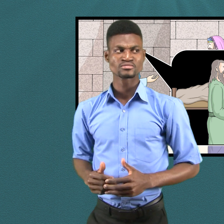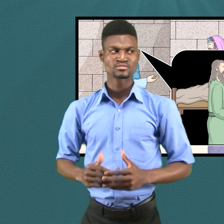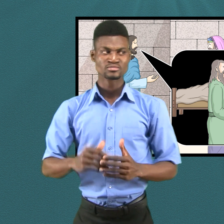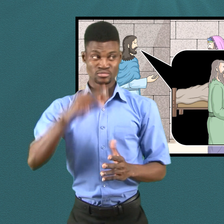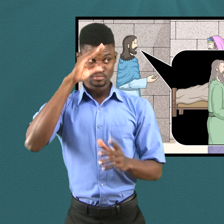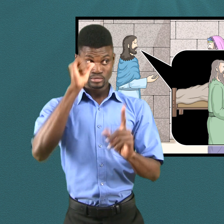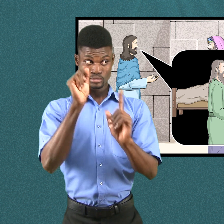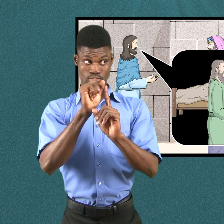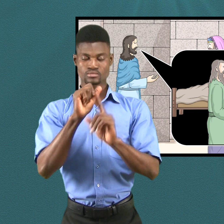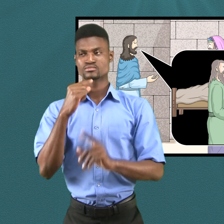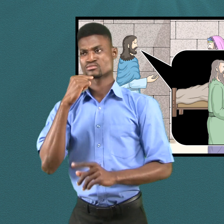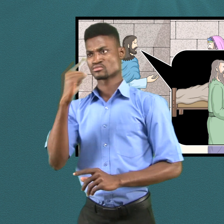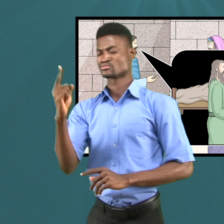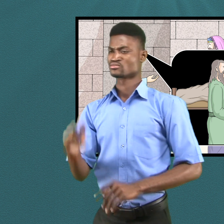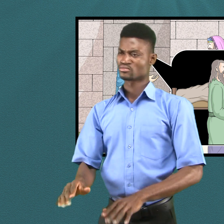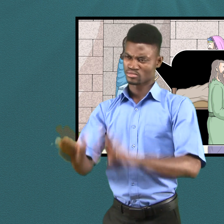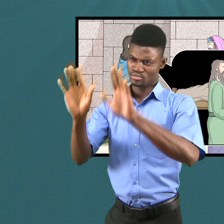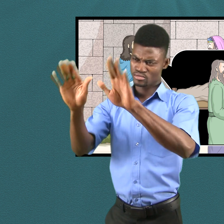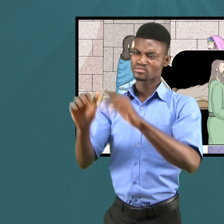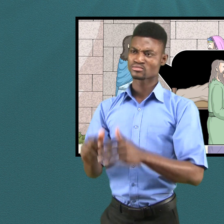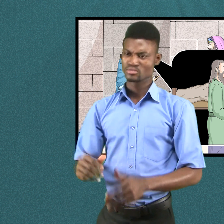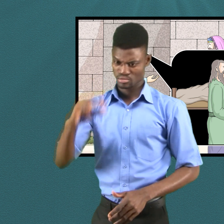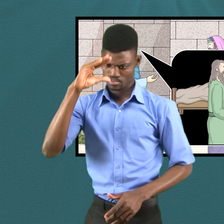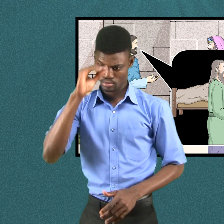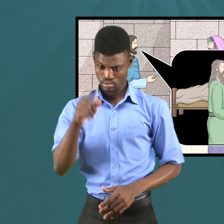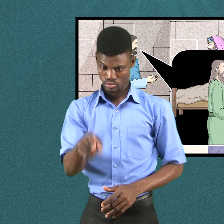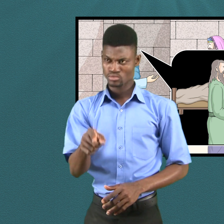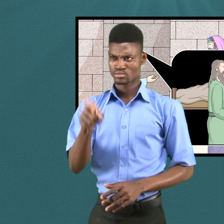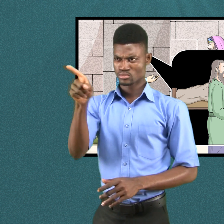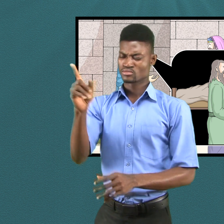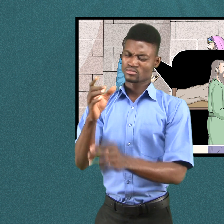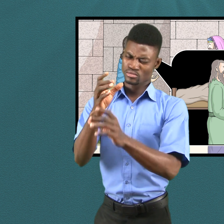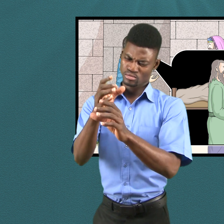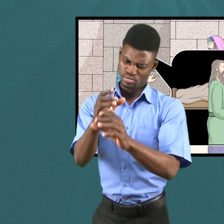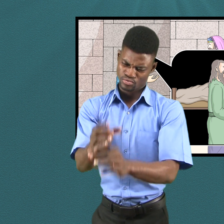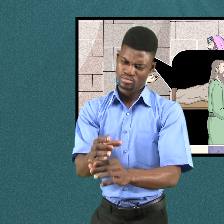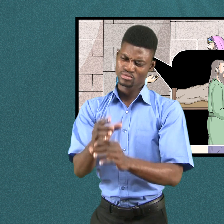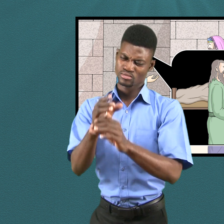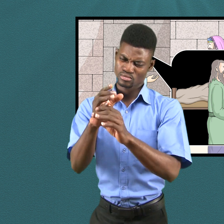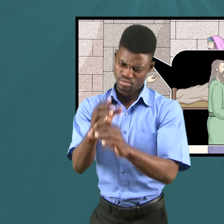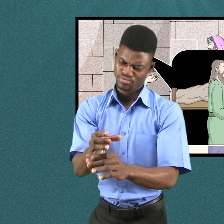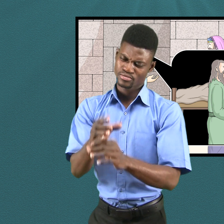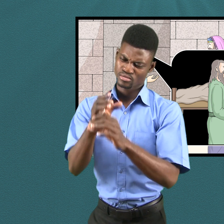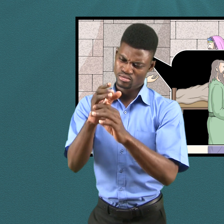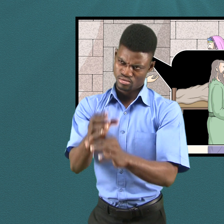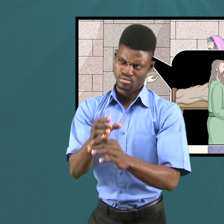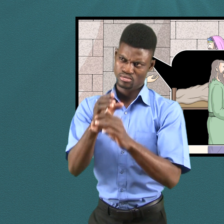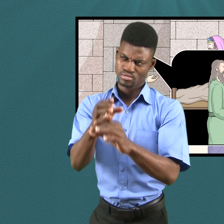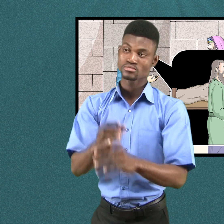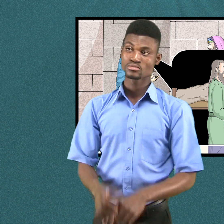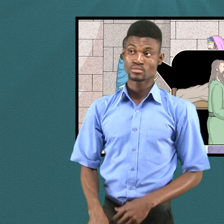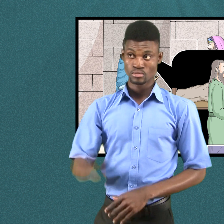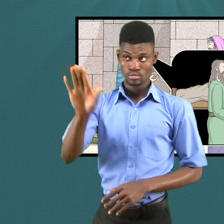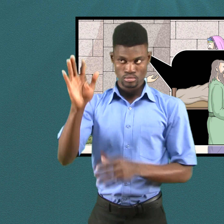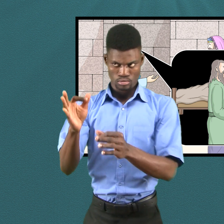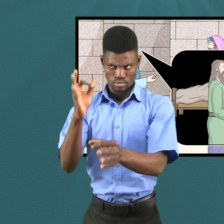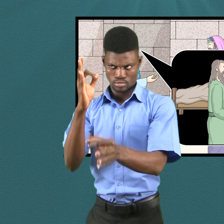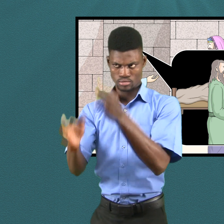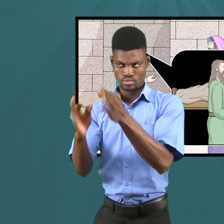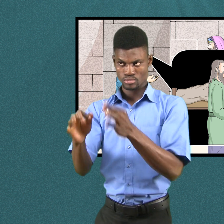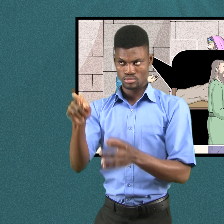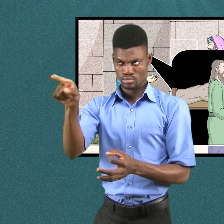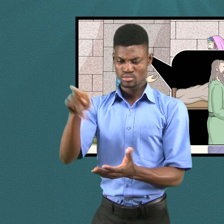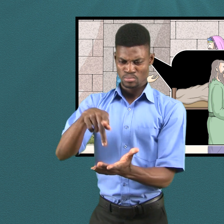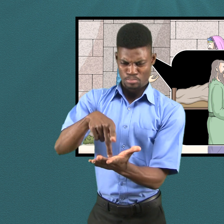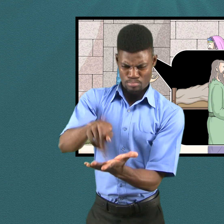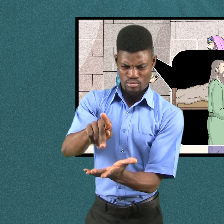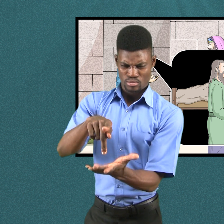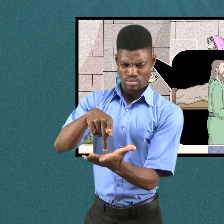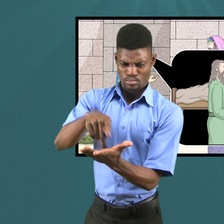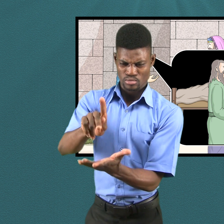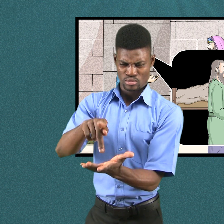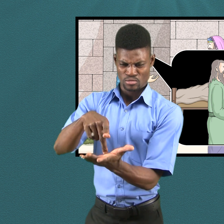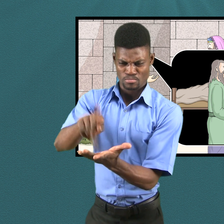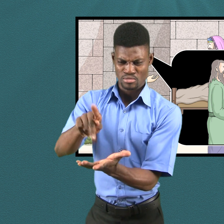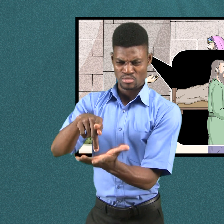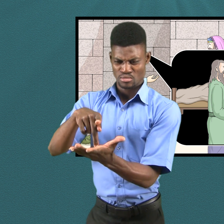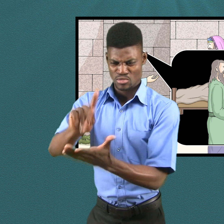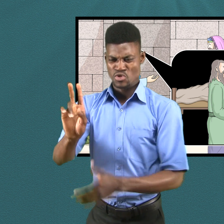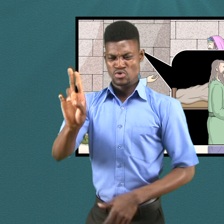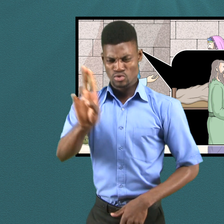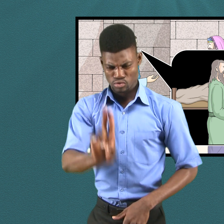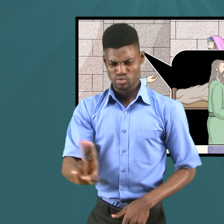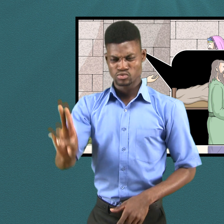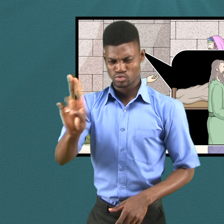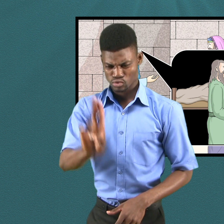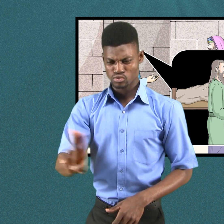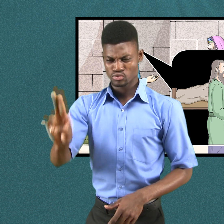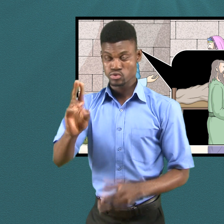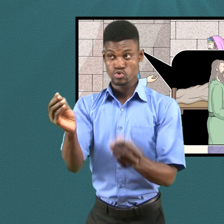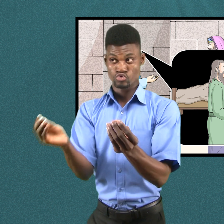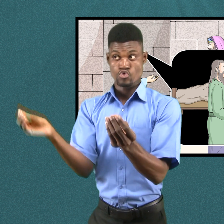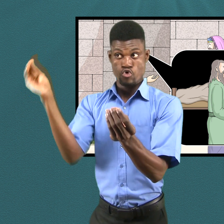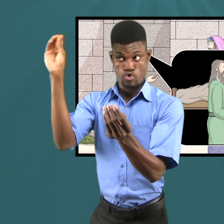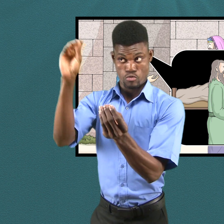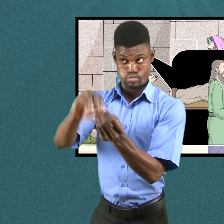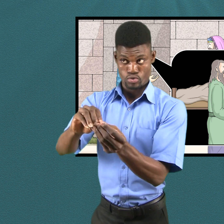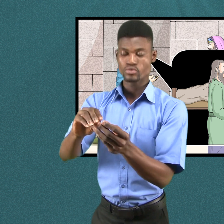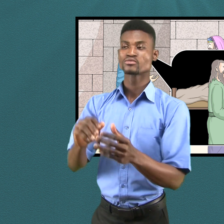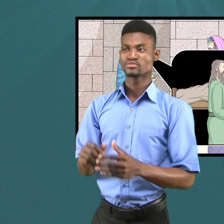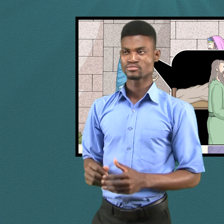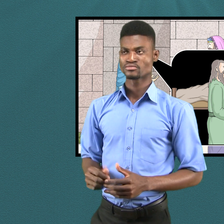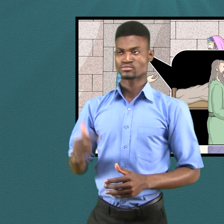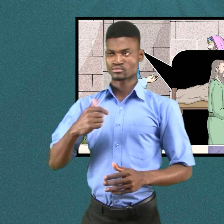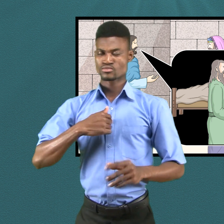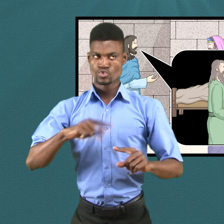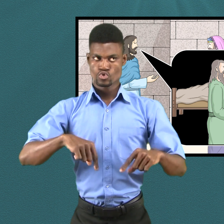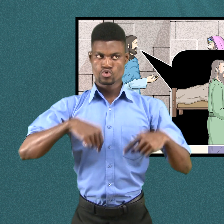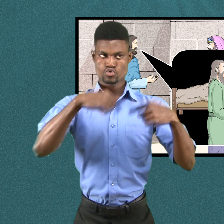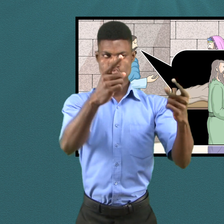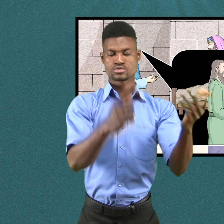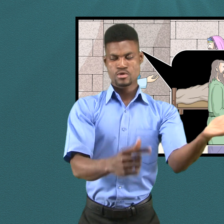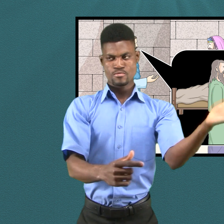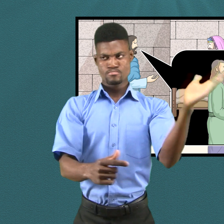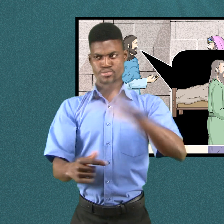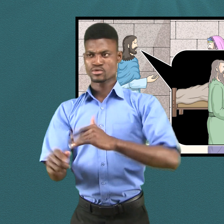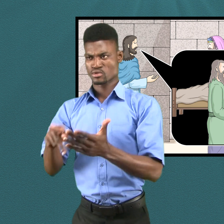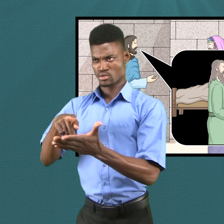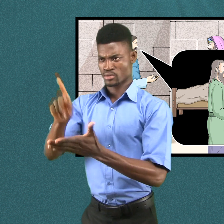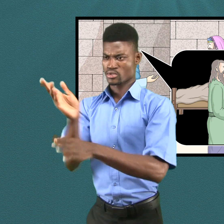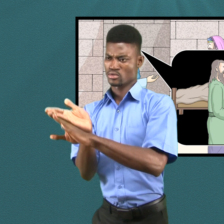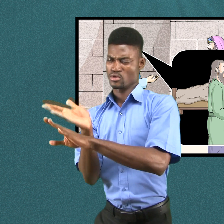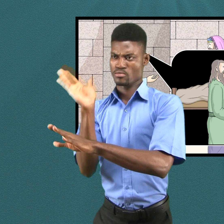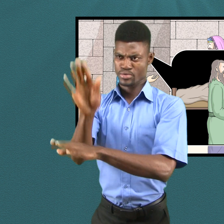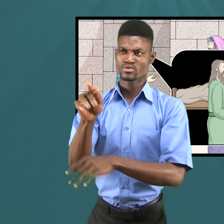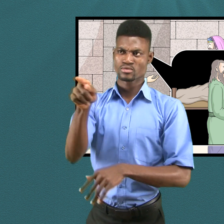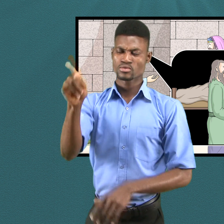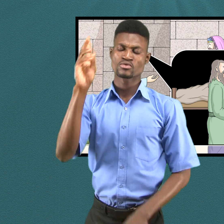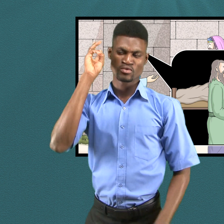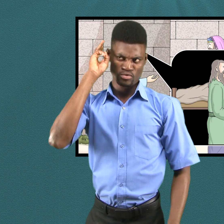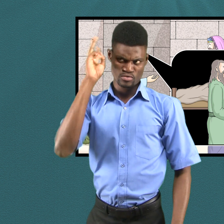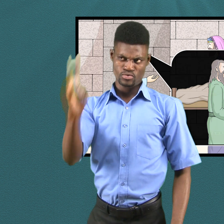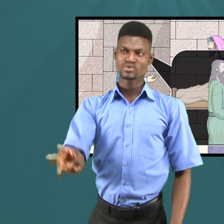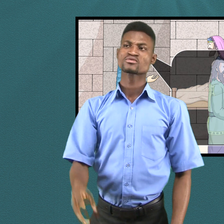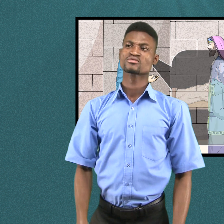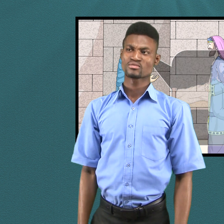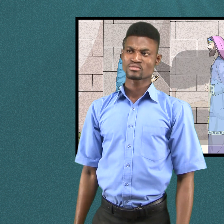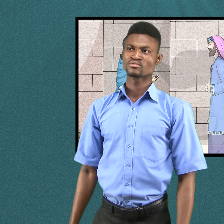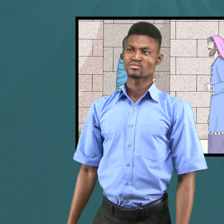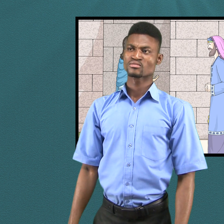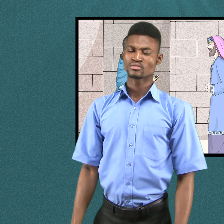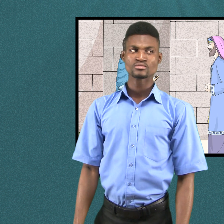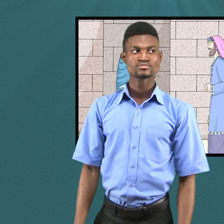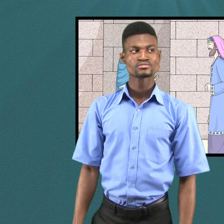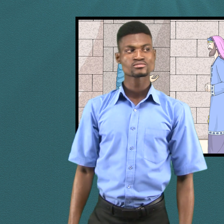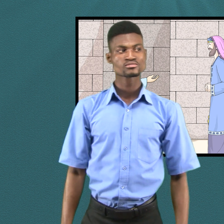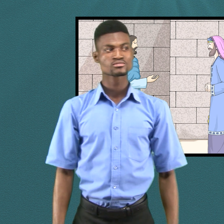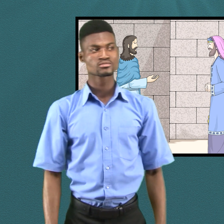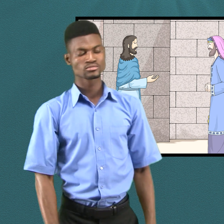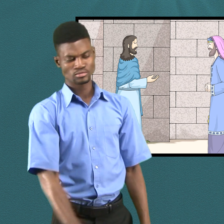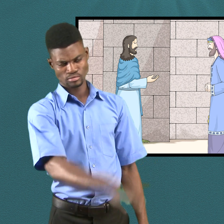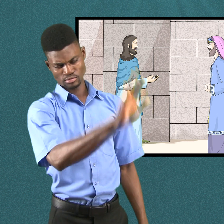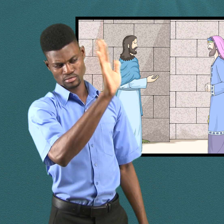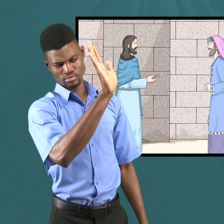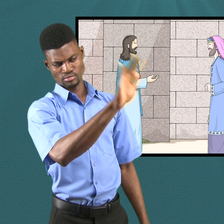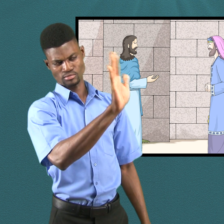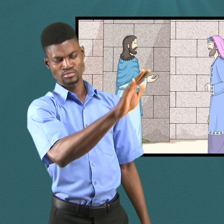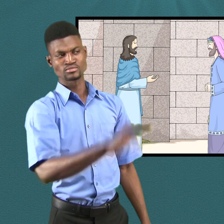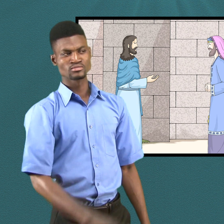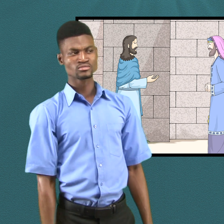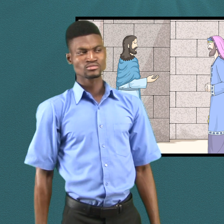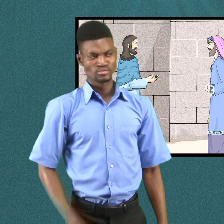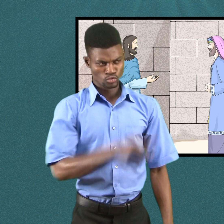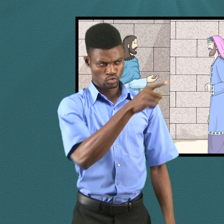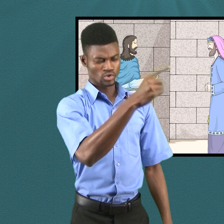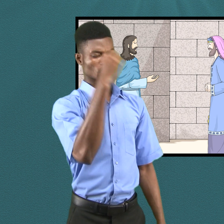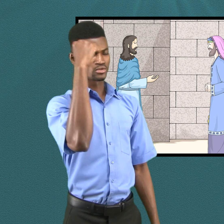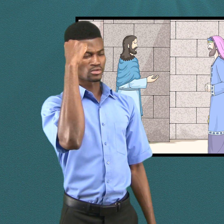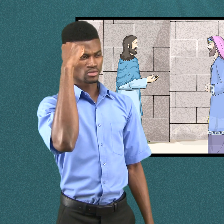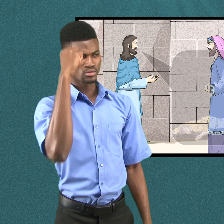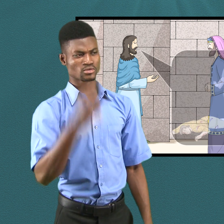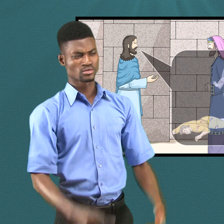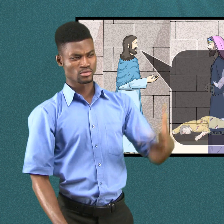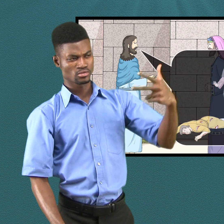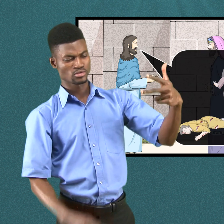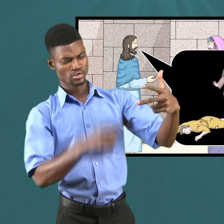‘Take care of him,’ he said, ‘and on my return I will repay you for any additional expense.’